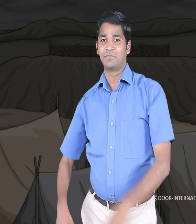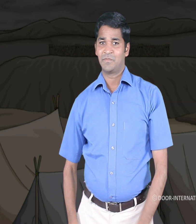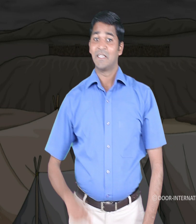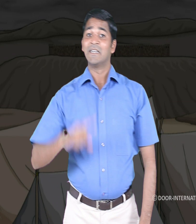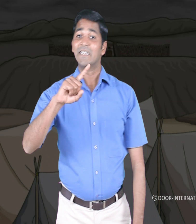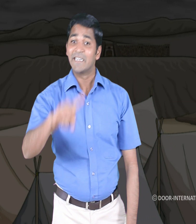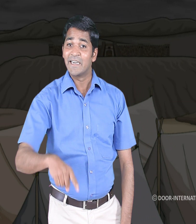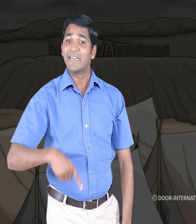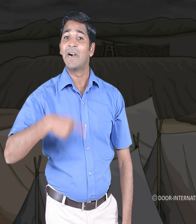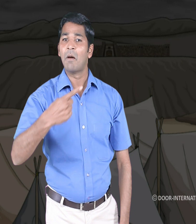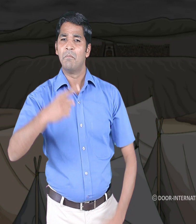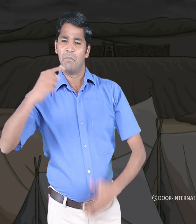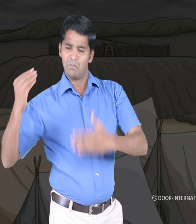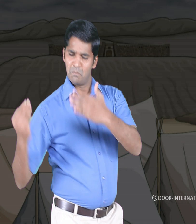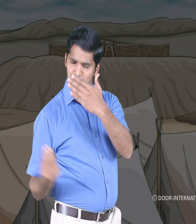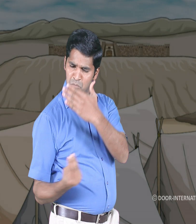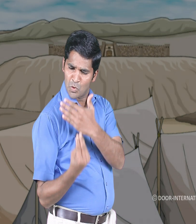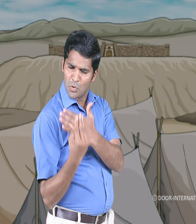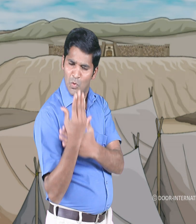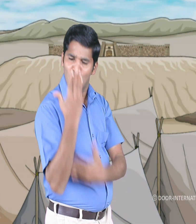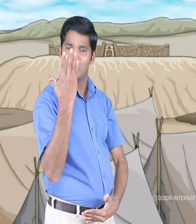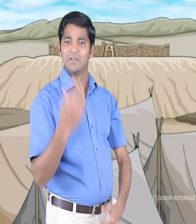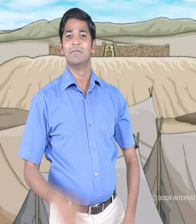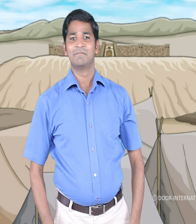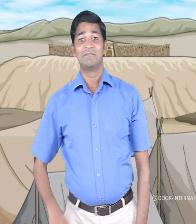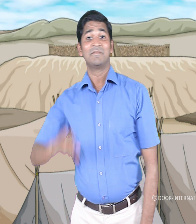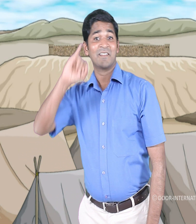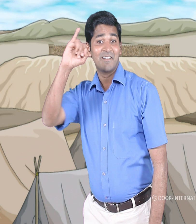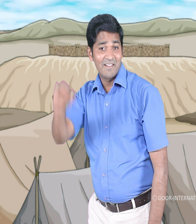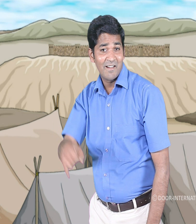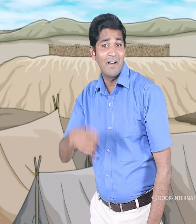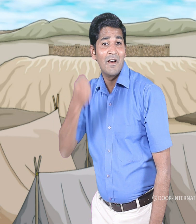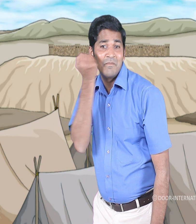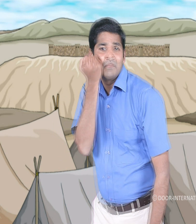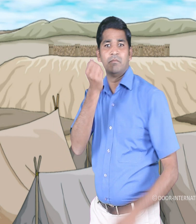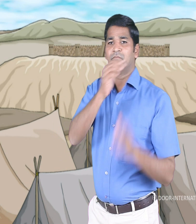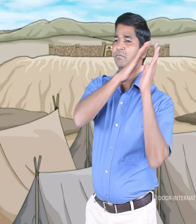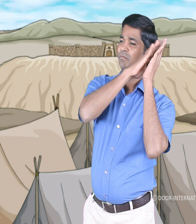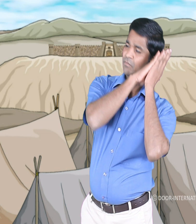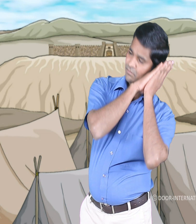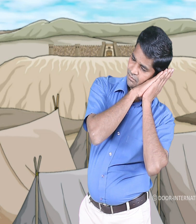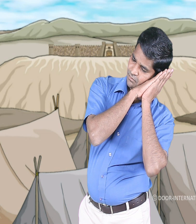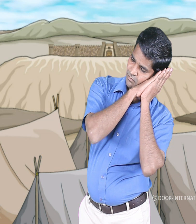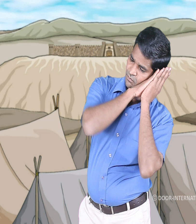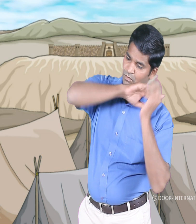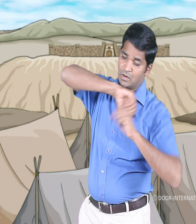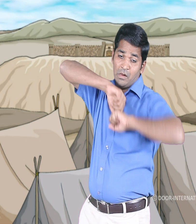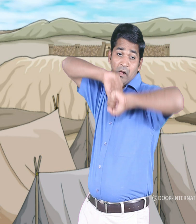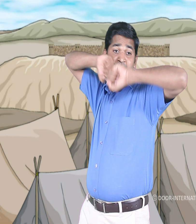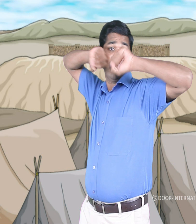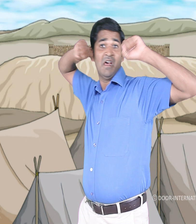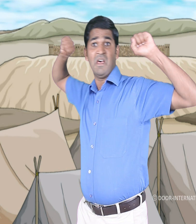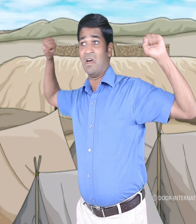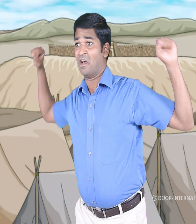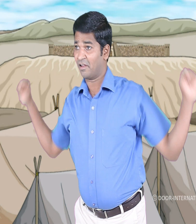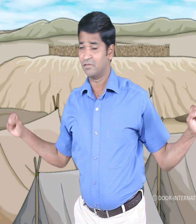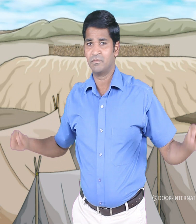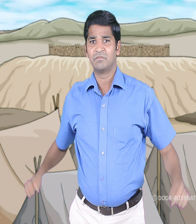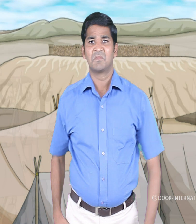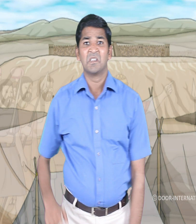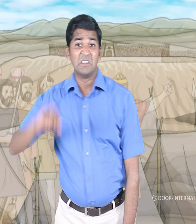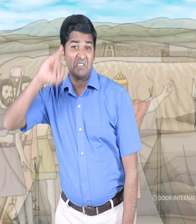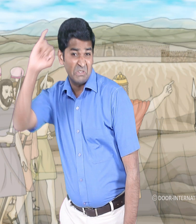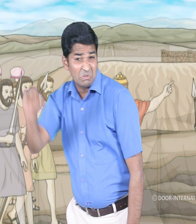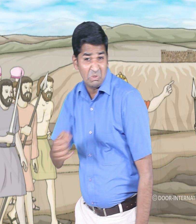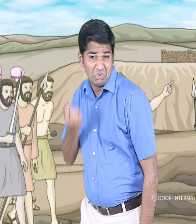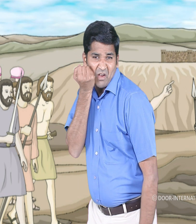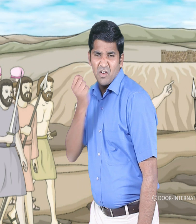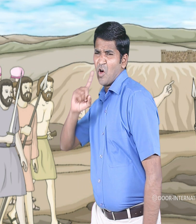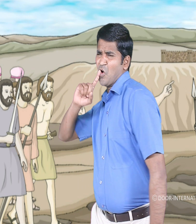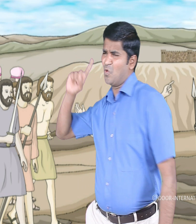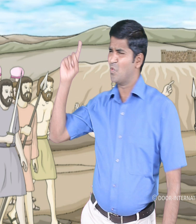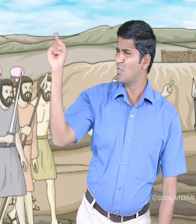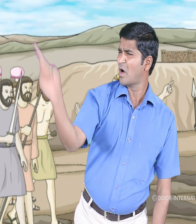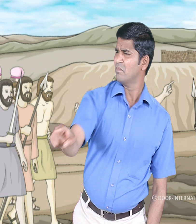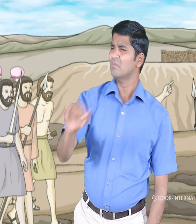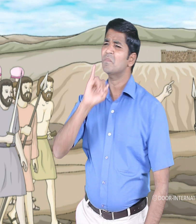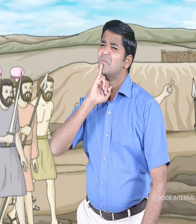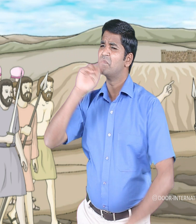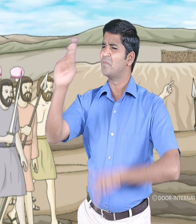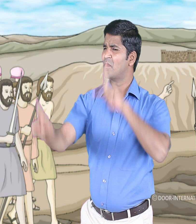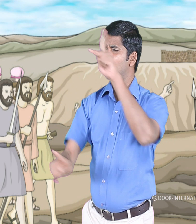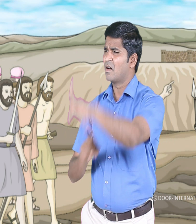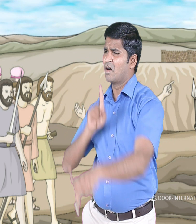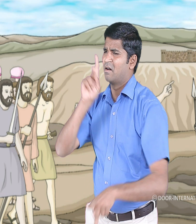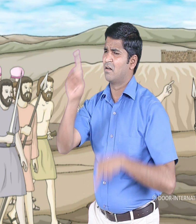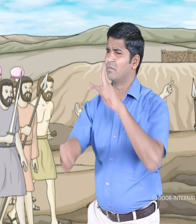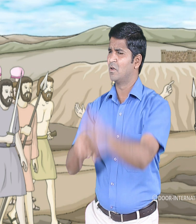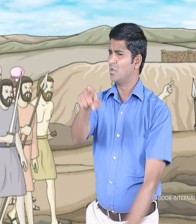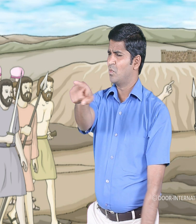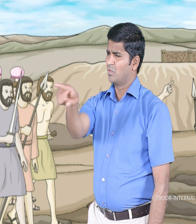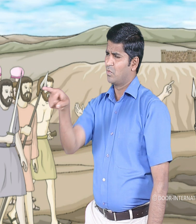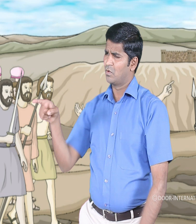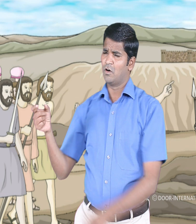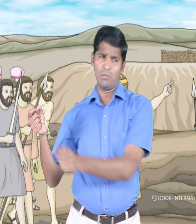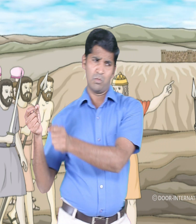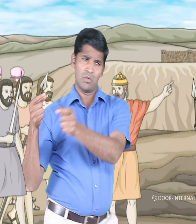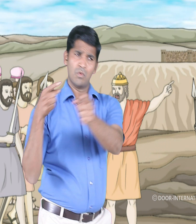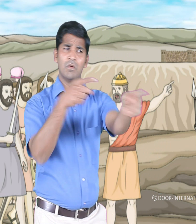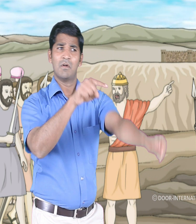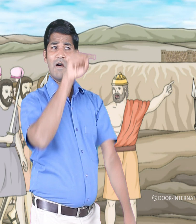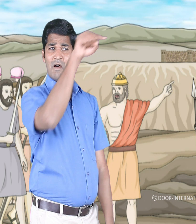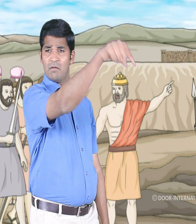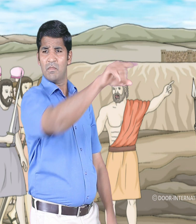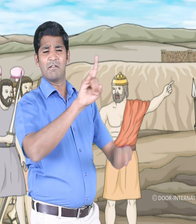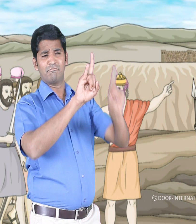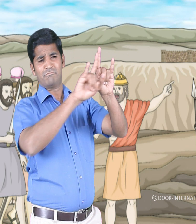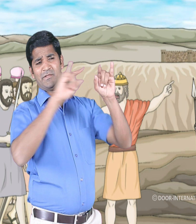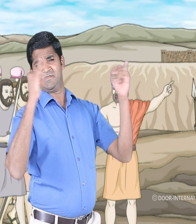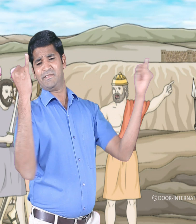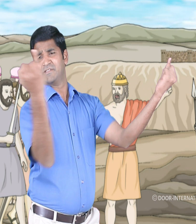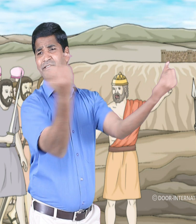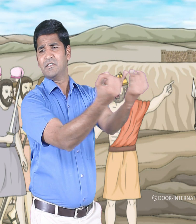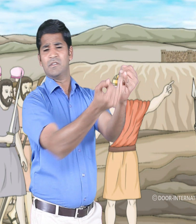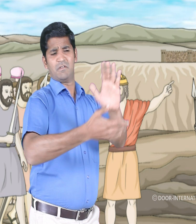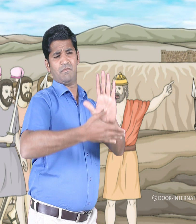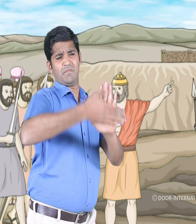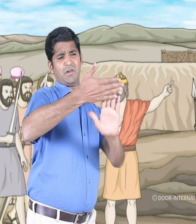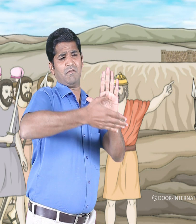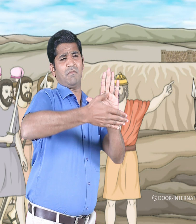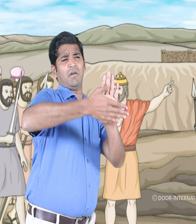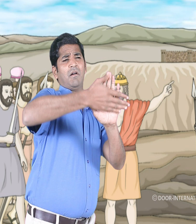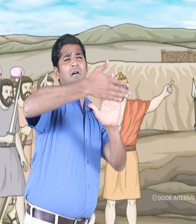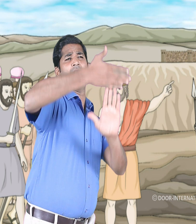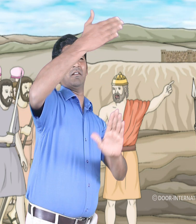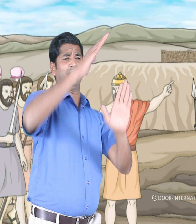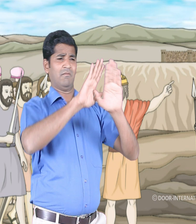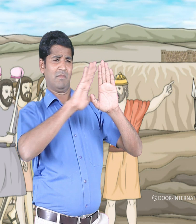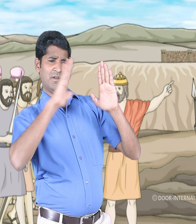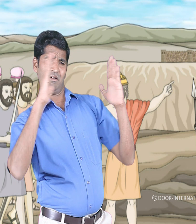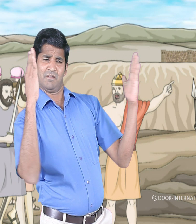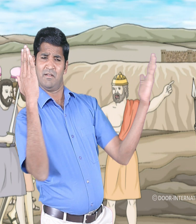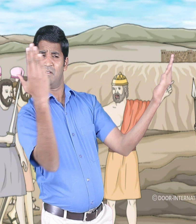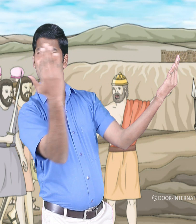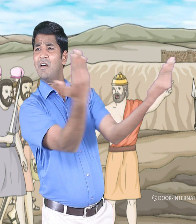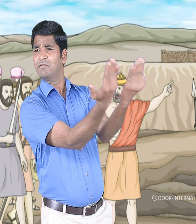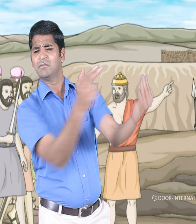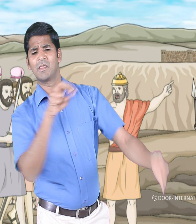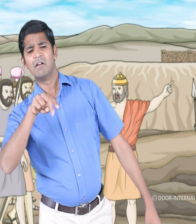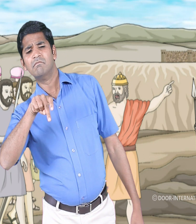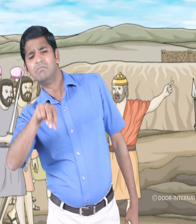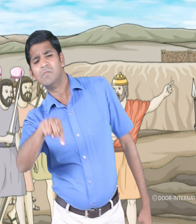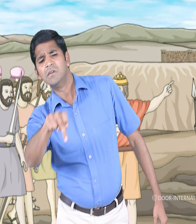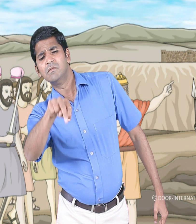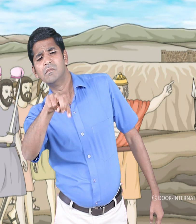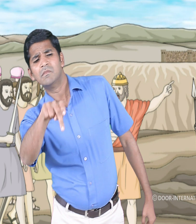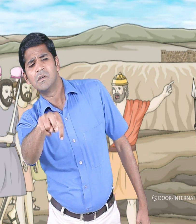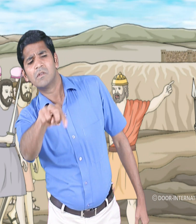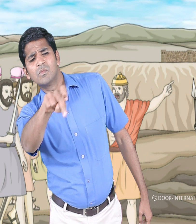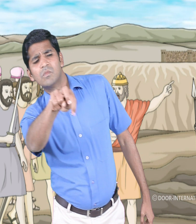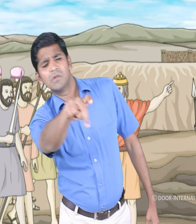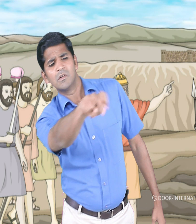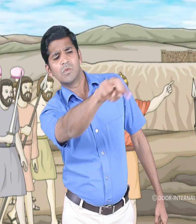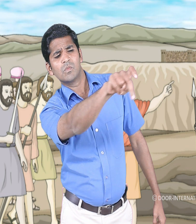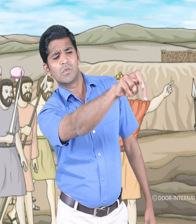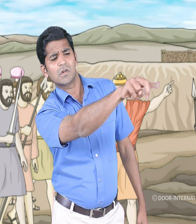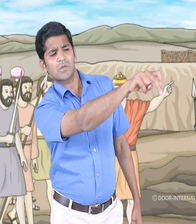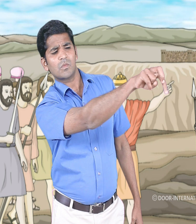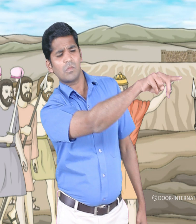Joshua got up early the next morning, and the priests took the ark of the LORD.